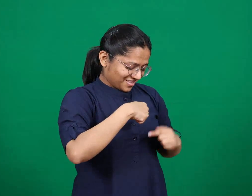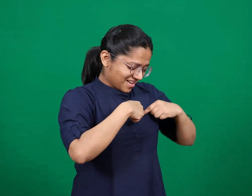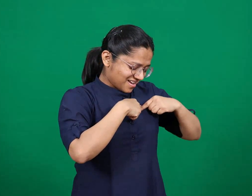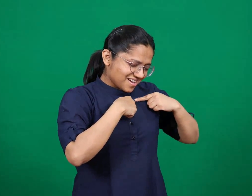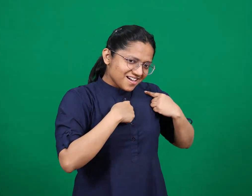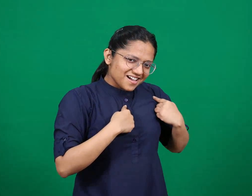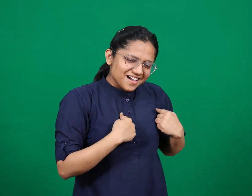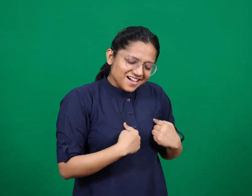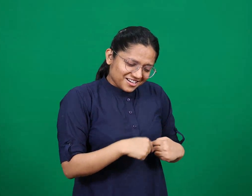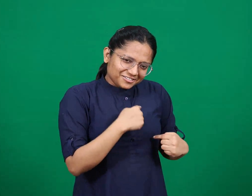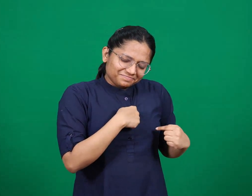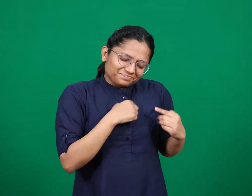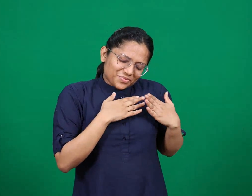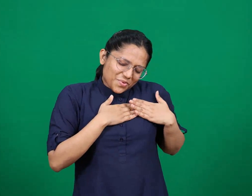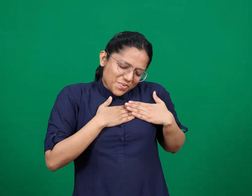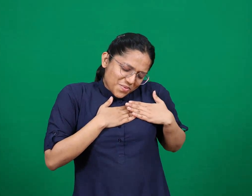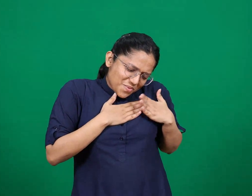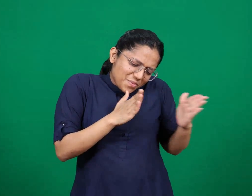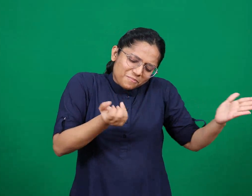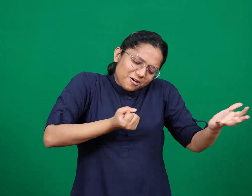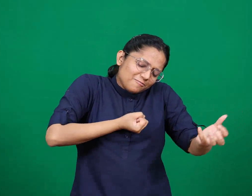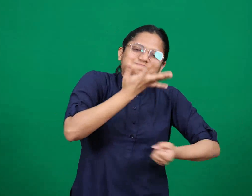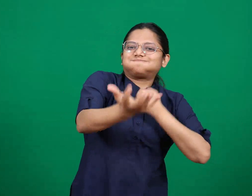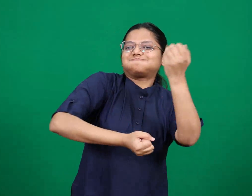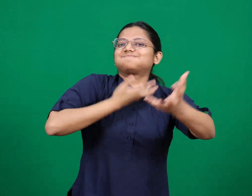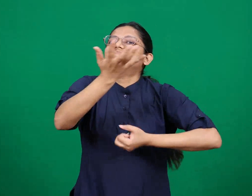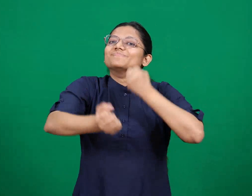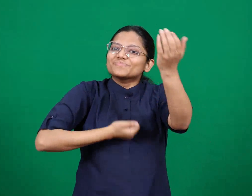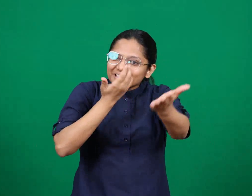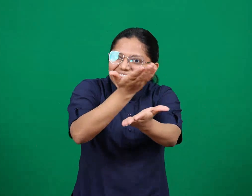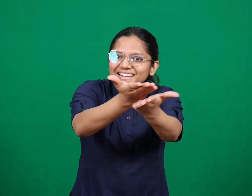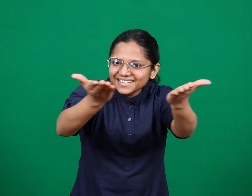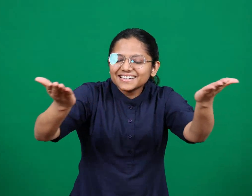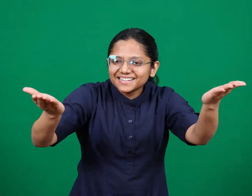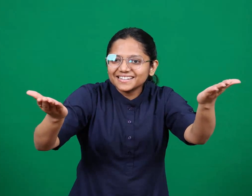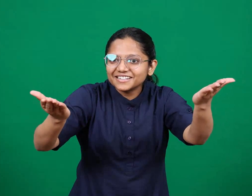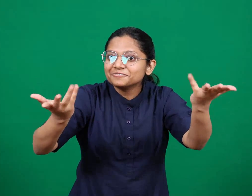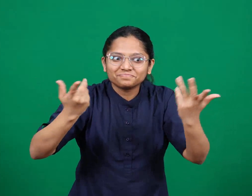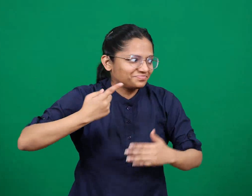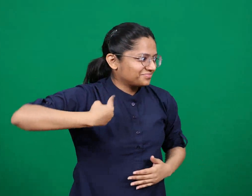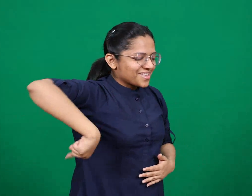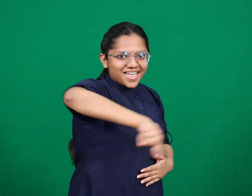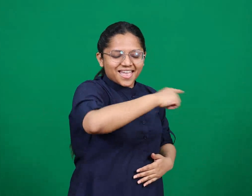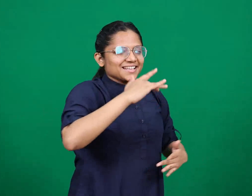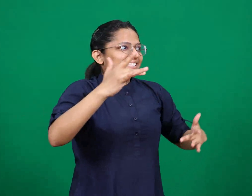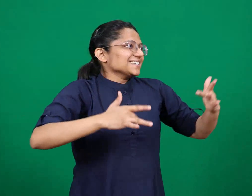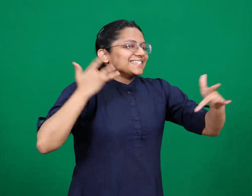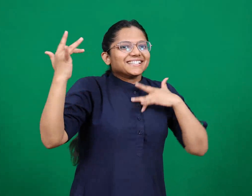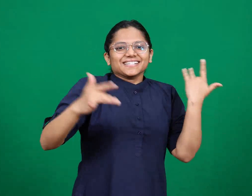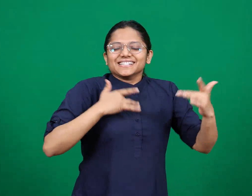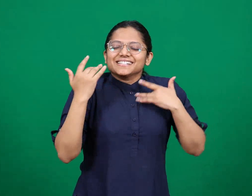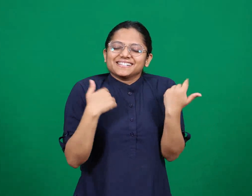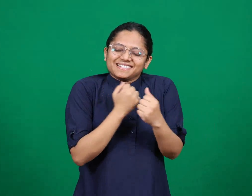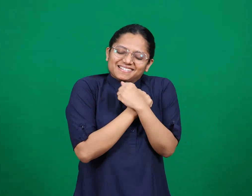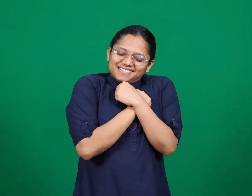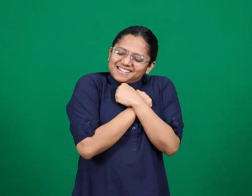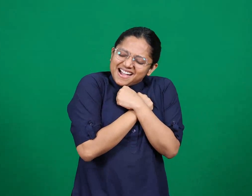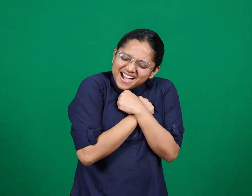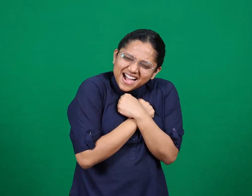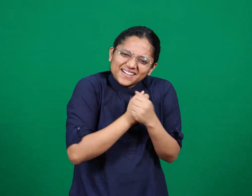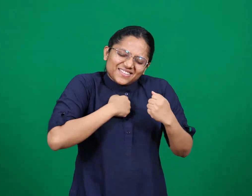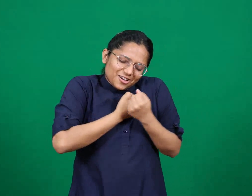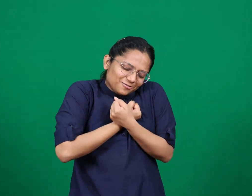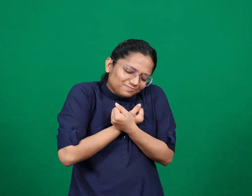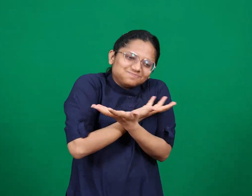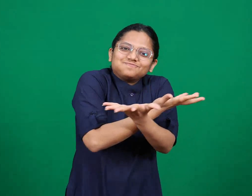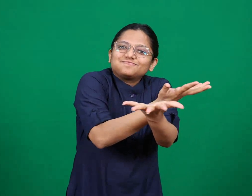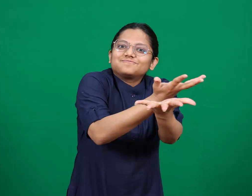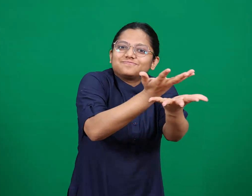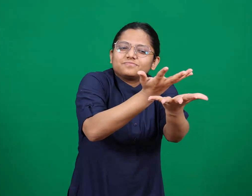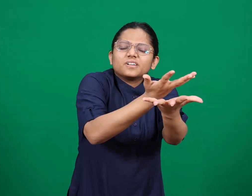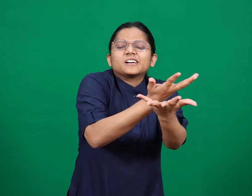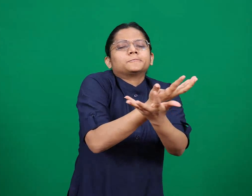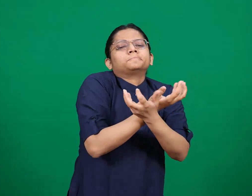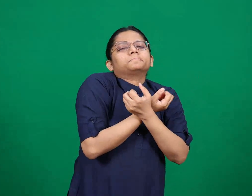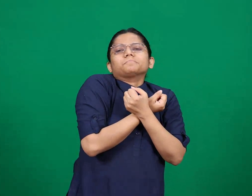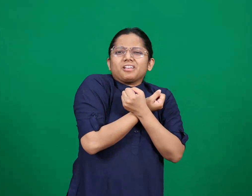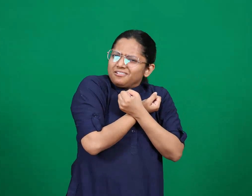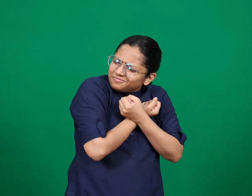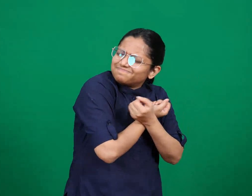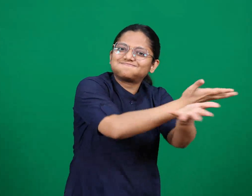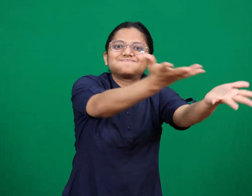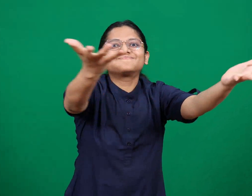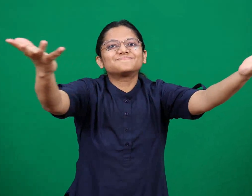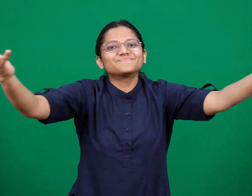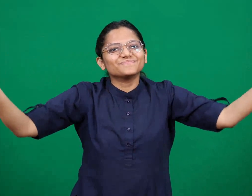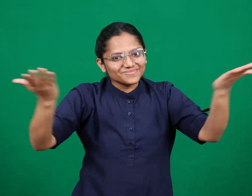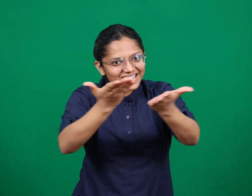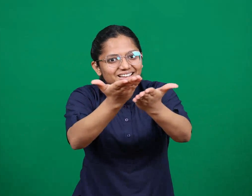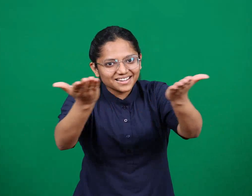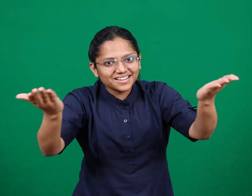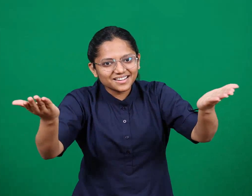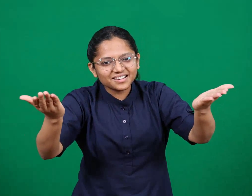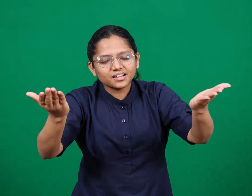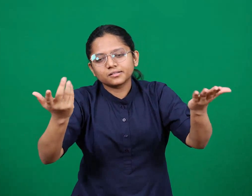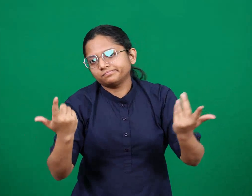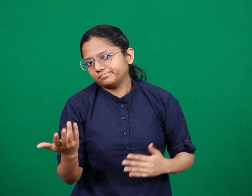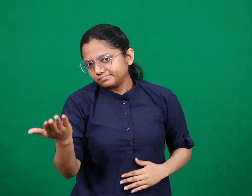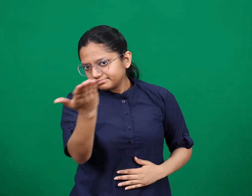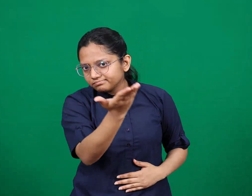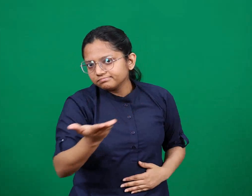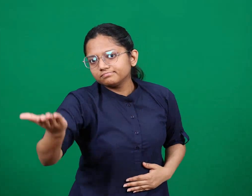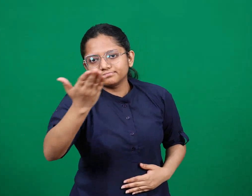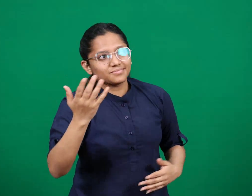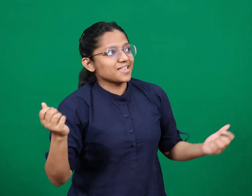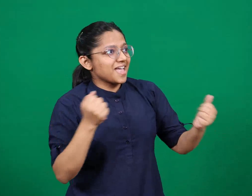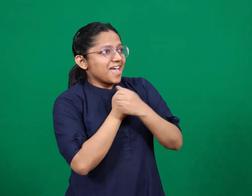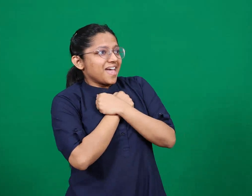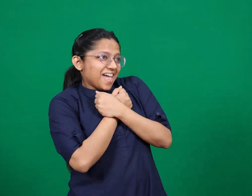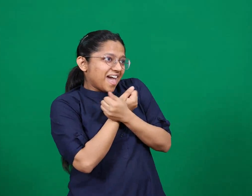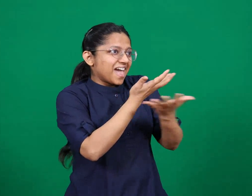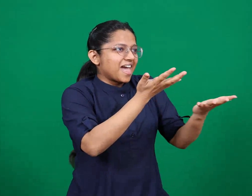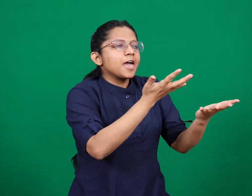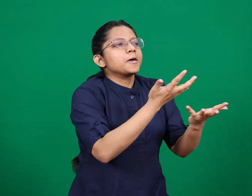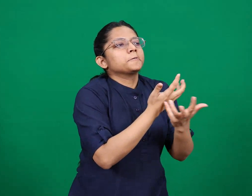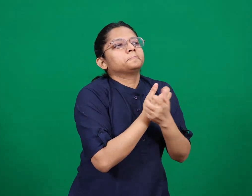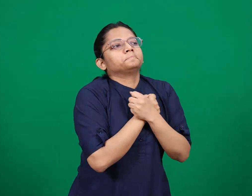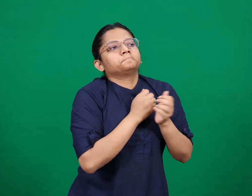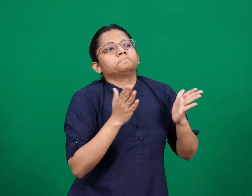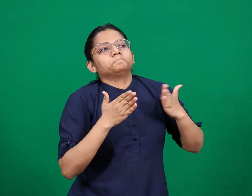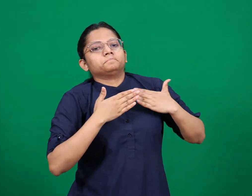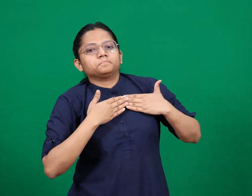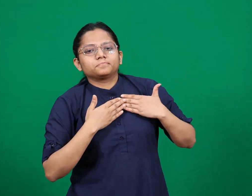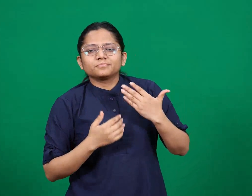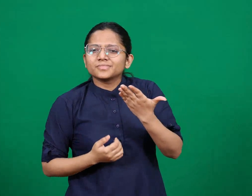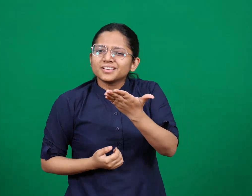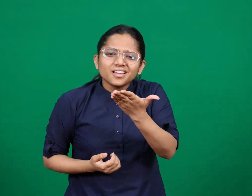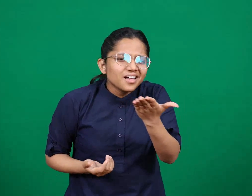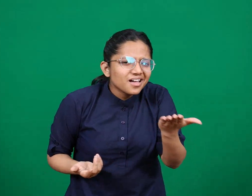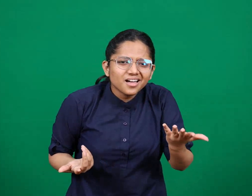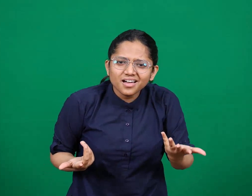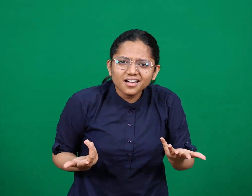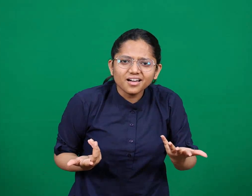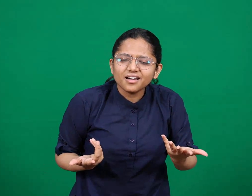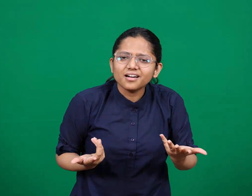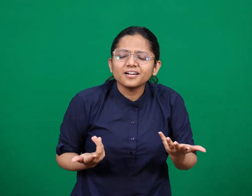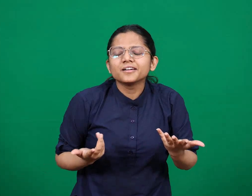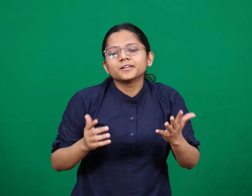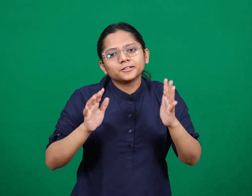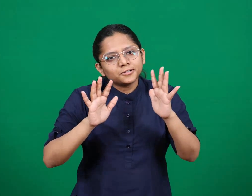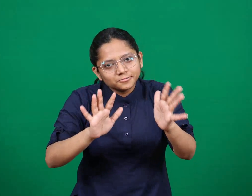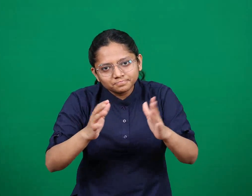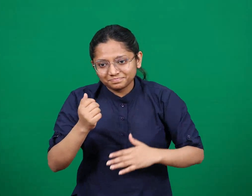It is not our affection, but yours, that is restrained.